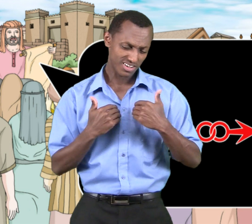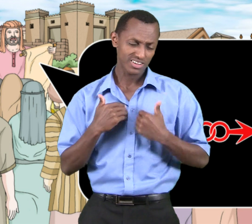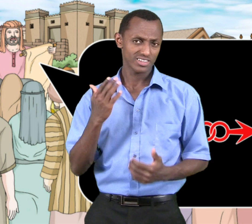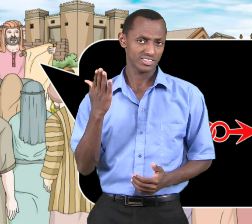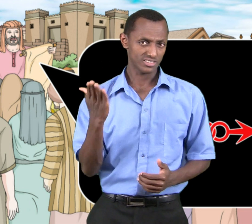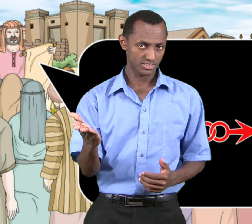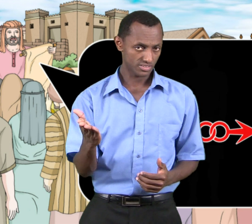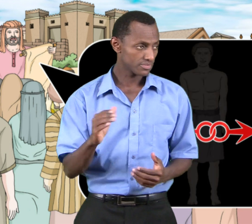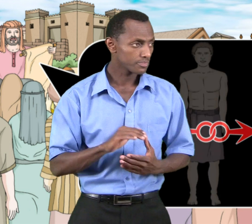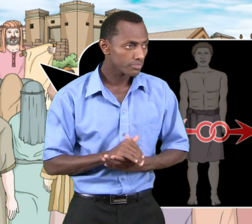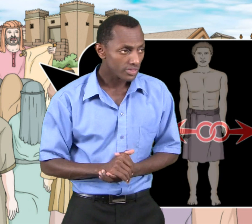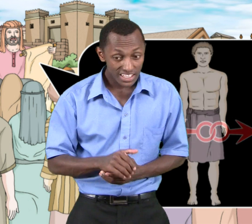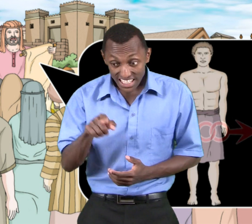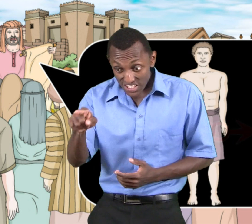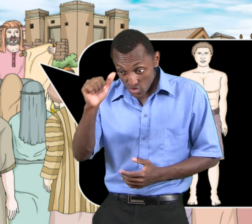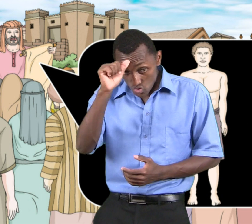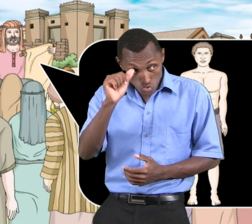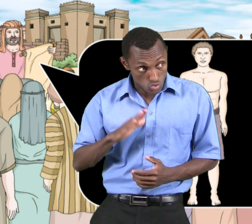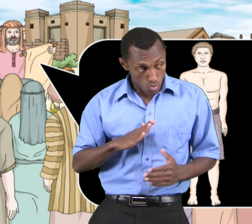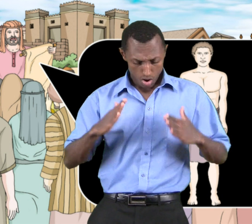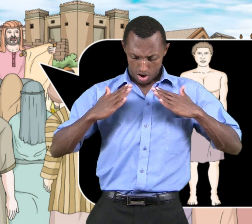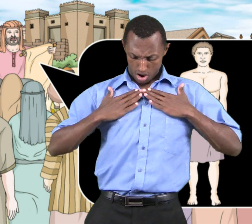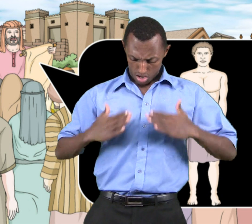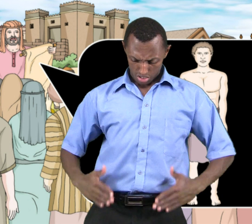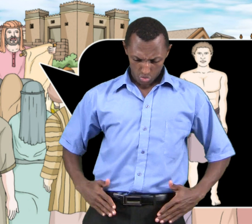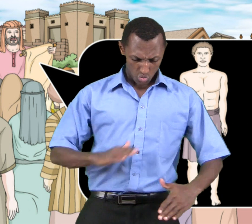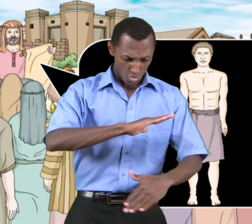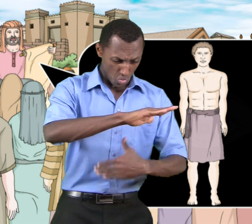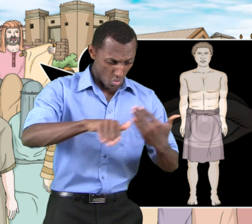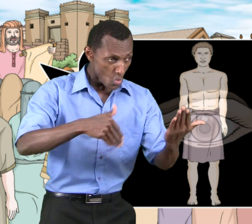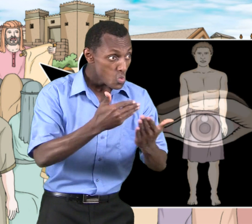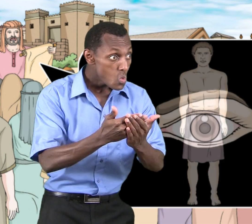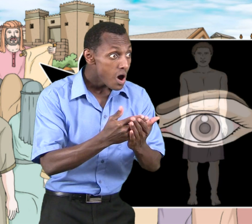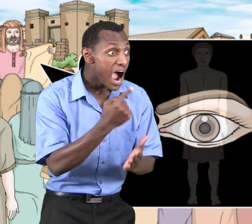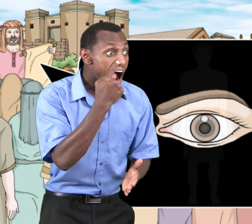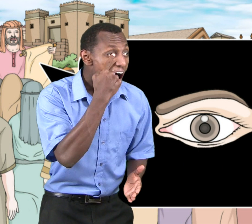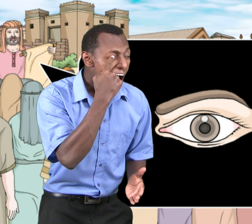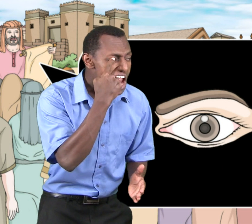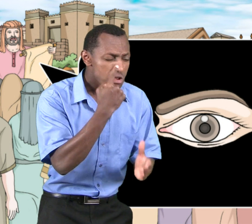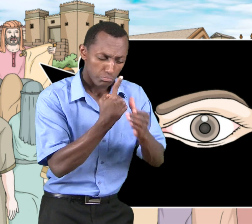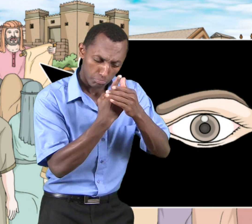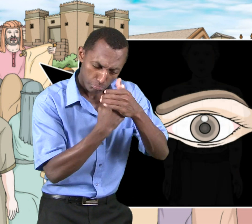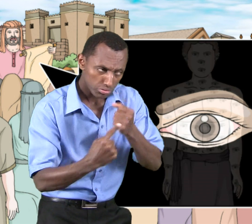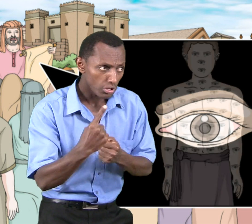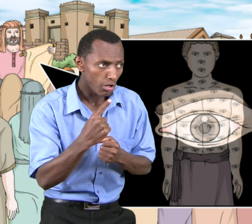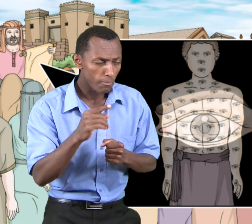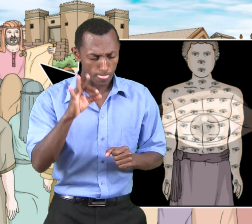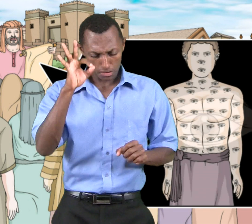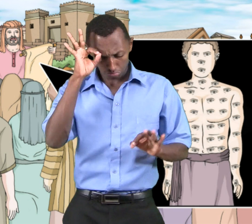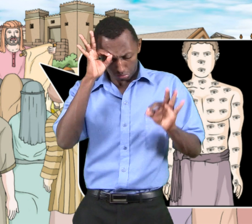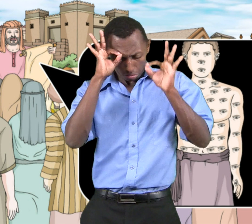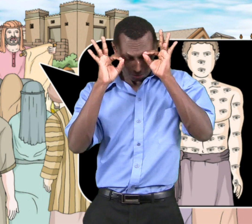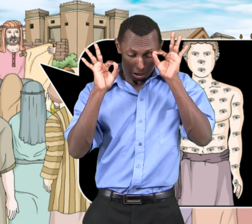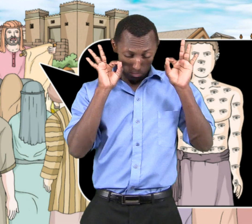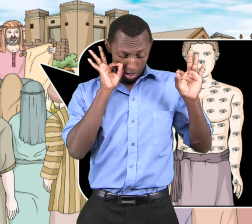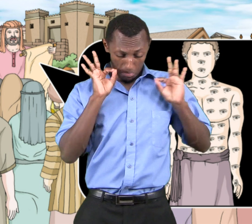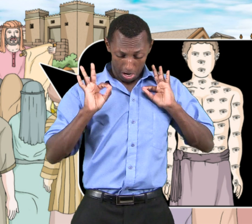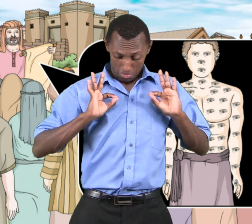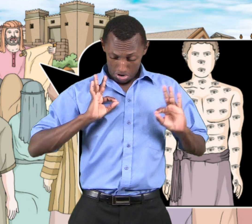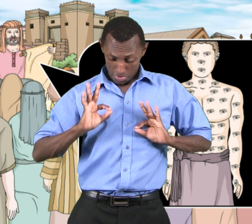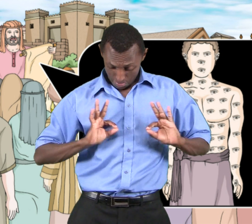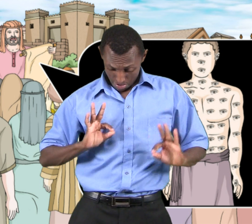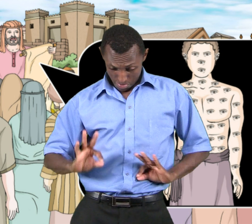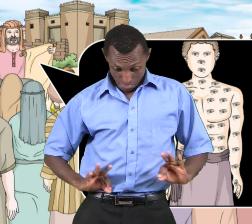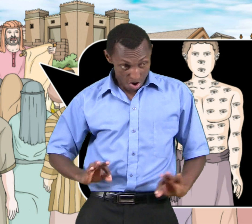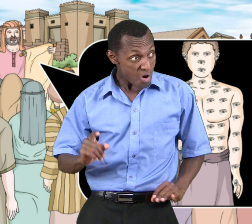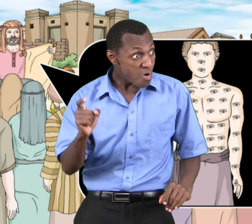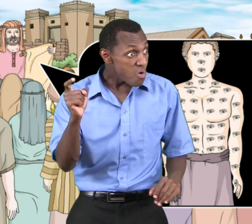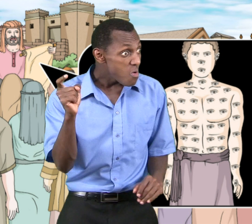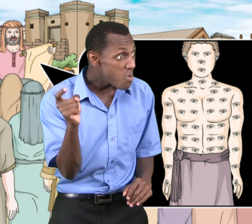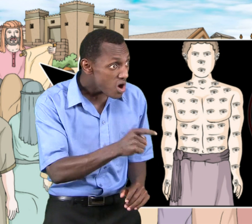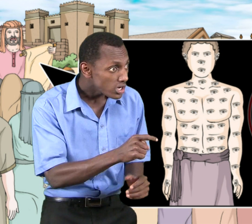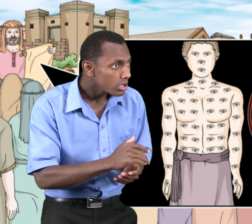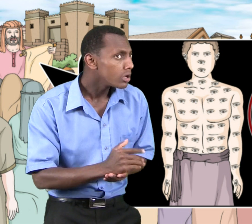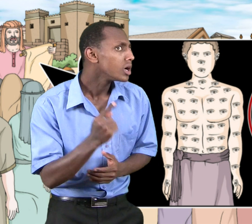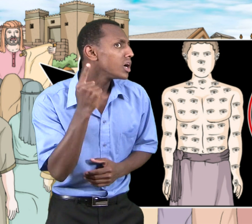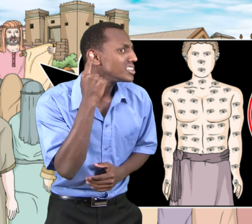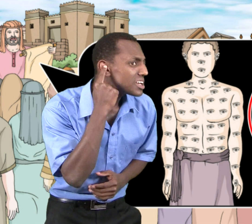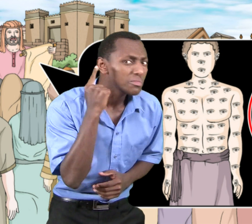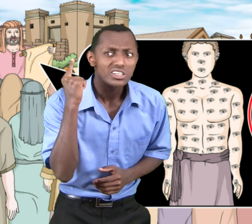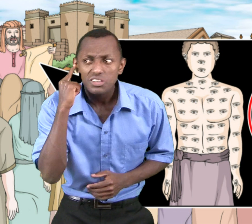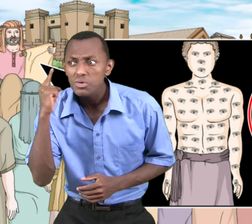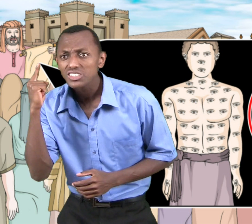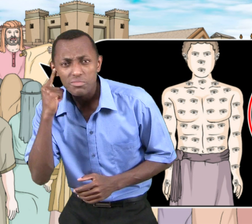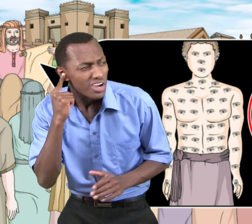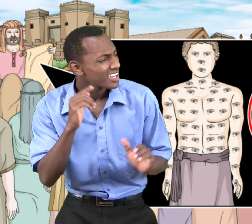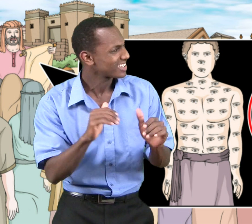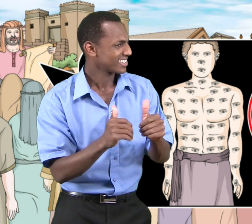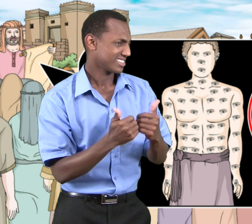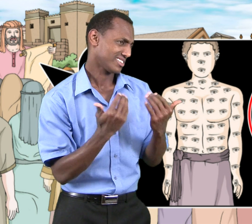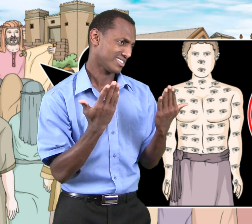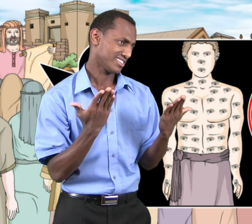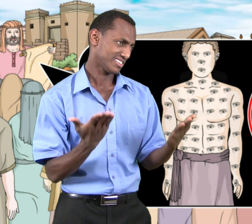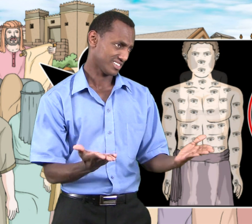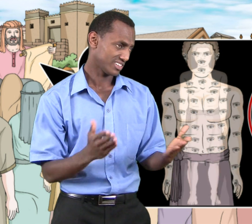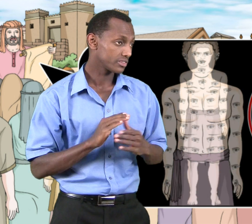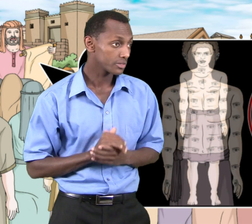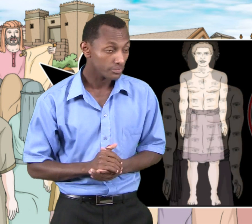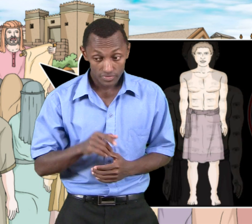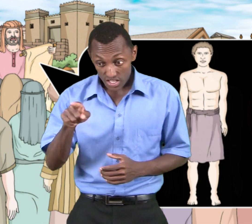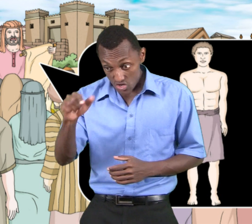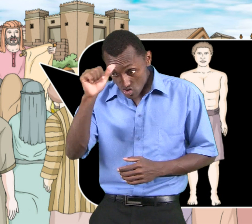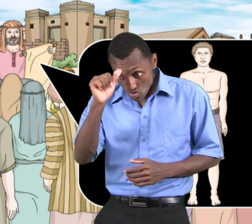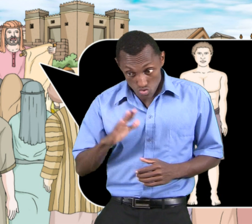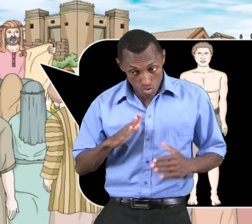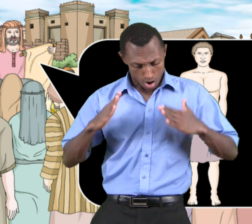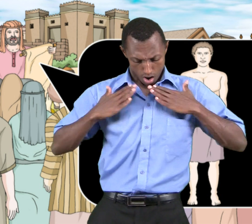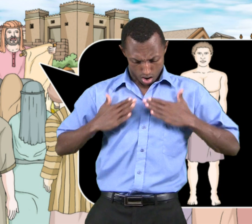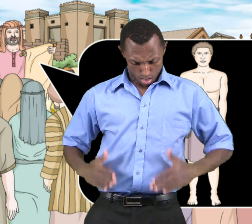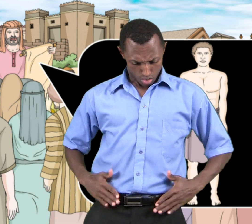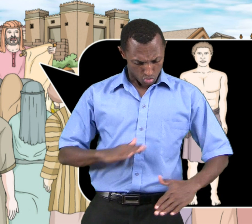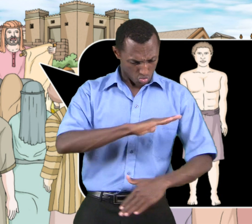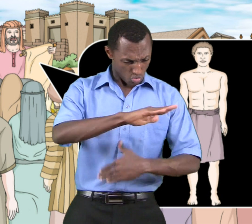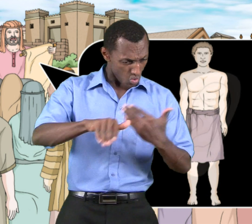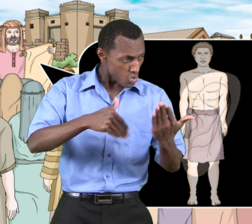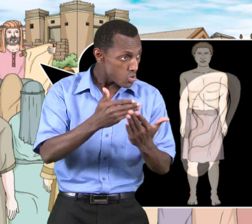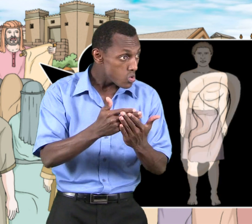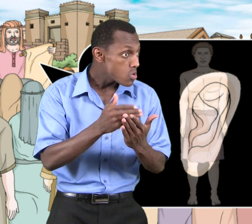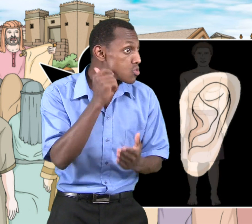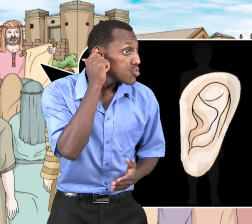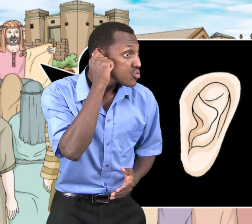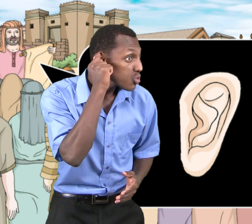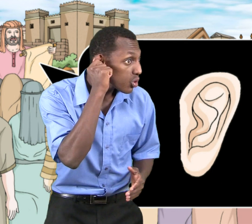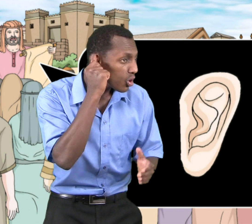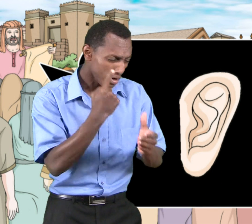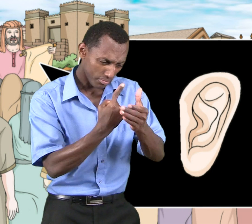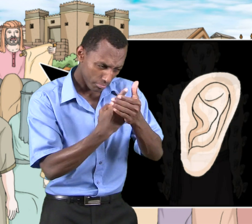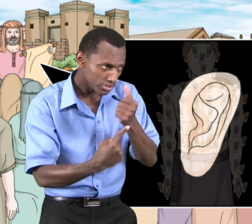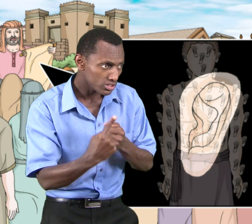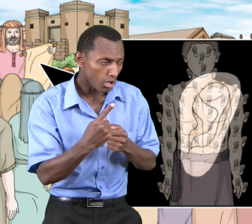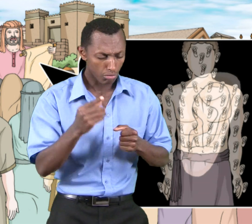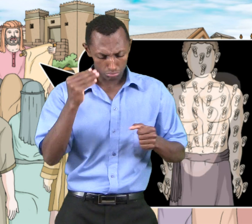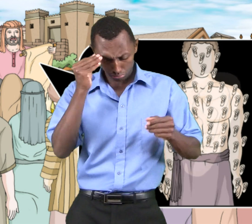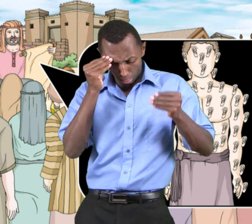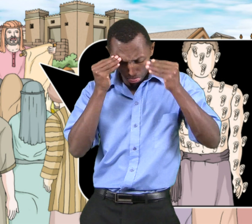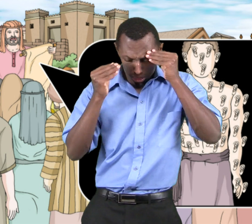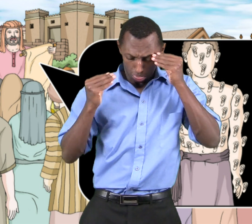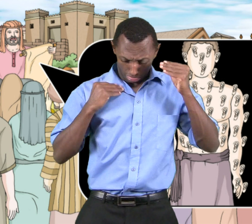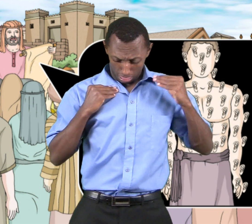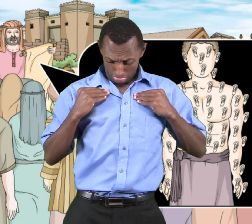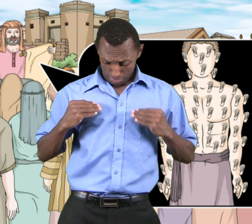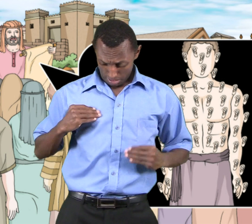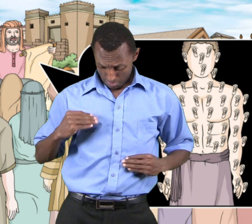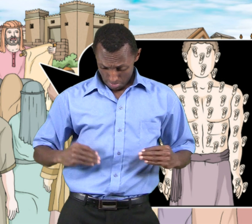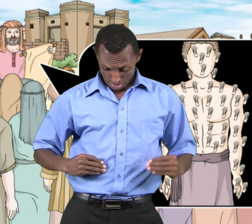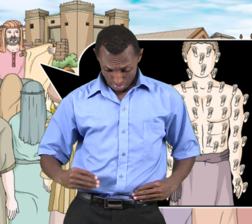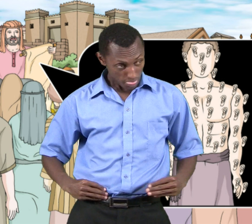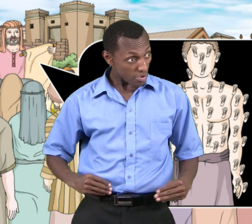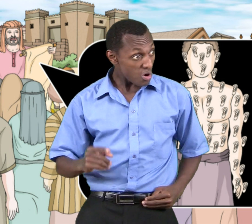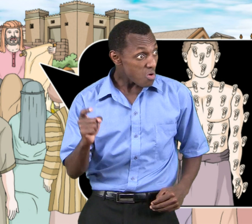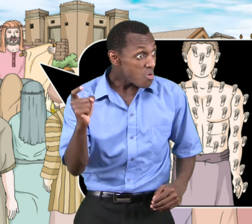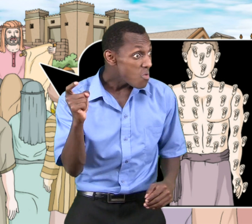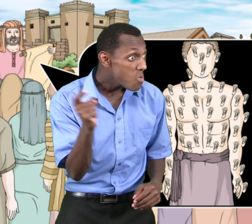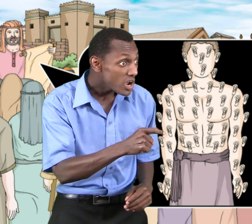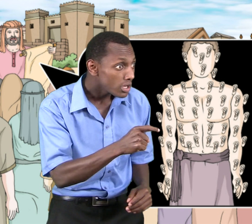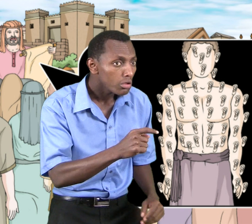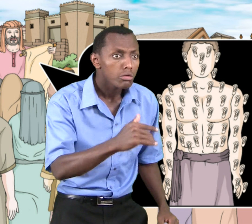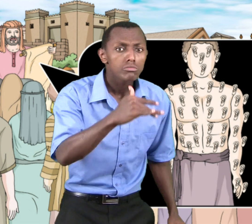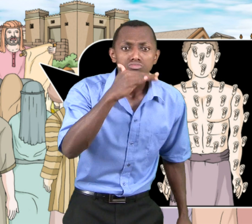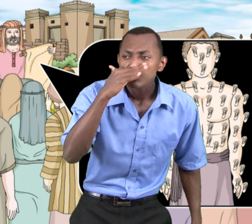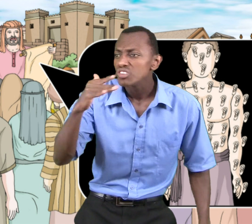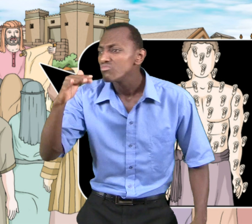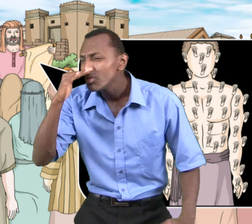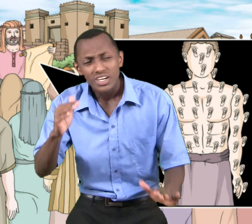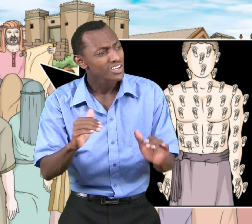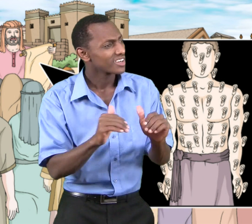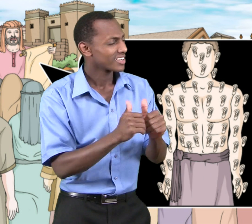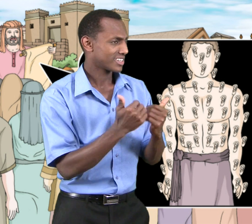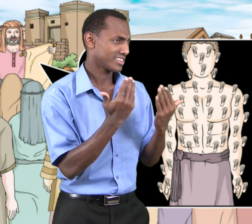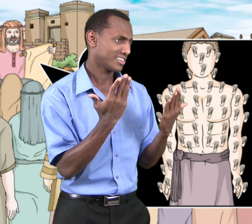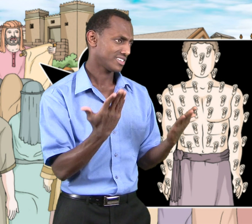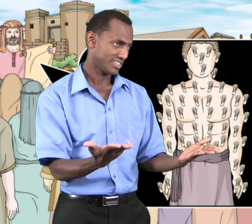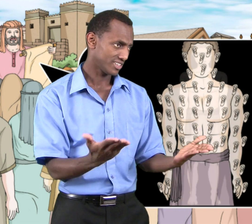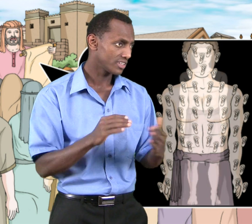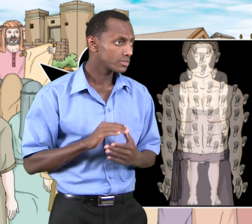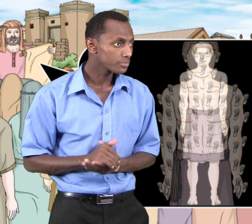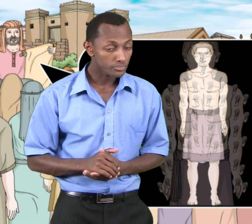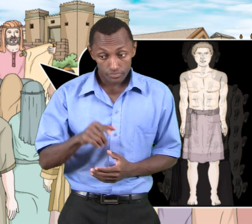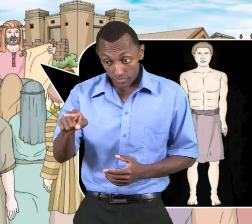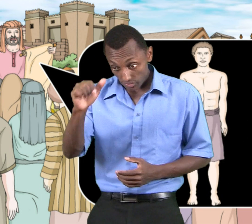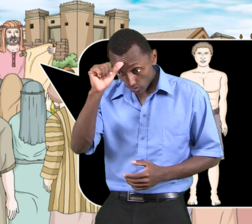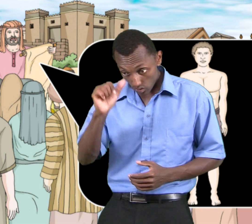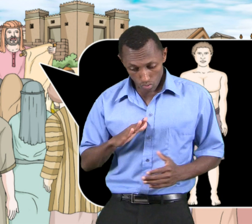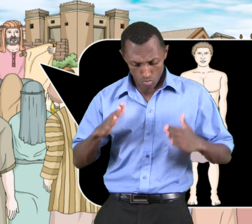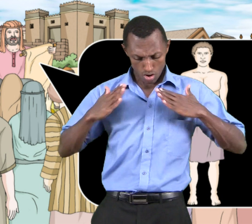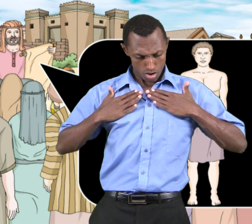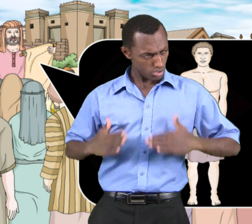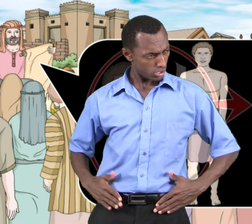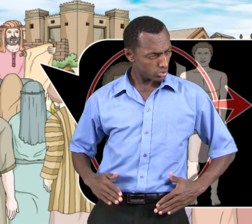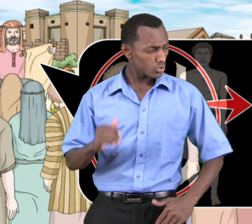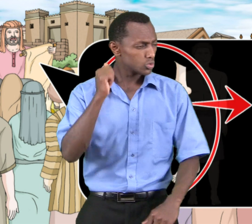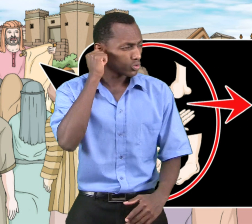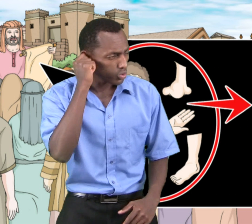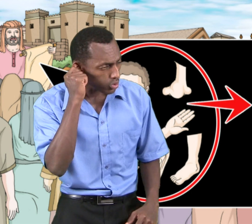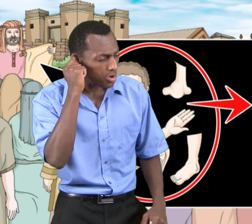If the whole body were an eye, where would the sense of hearing be? If the whole body were an ear, where would the sense of smell be?